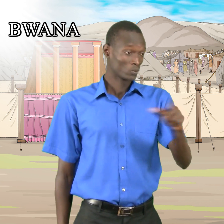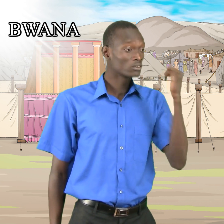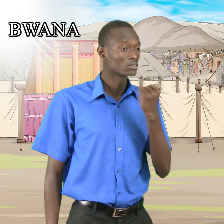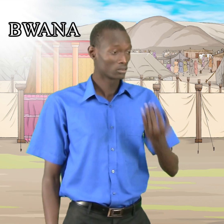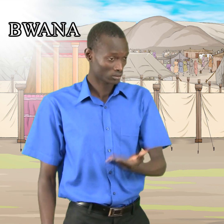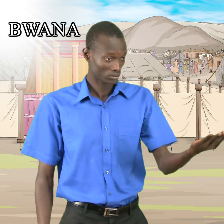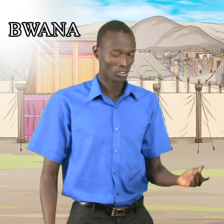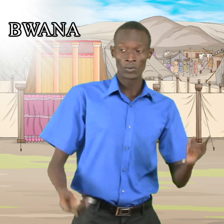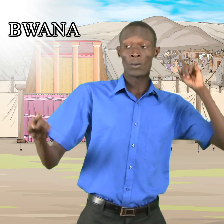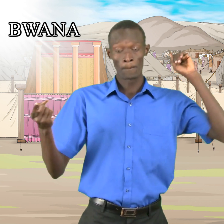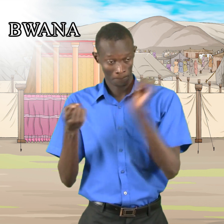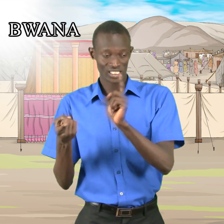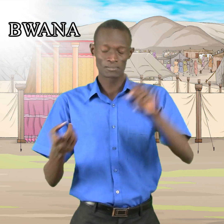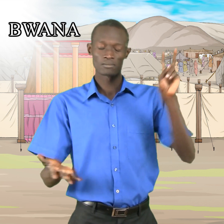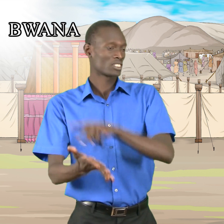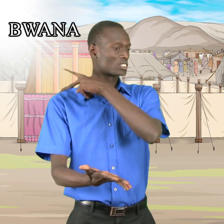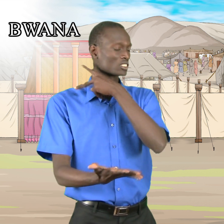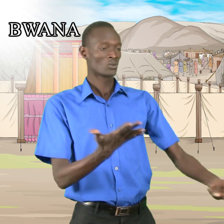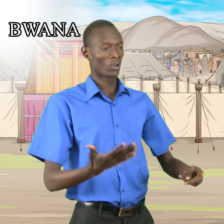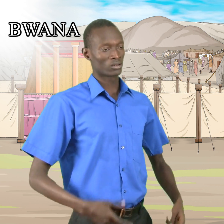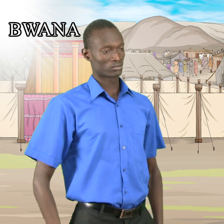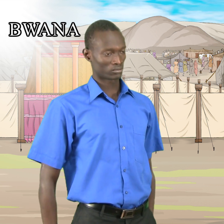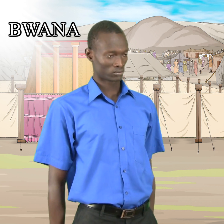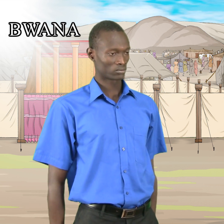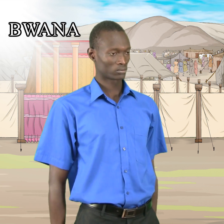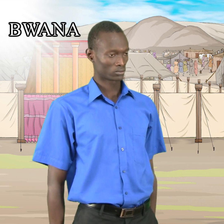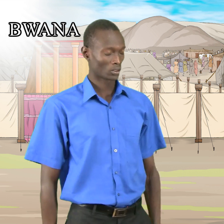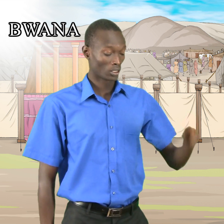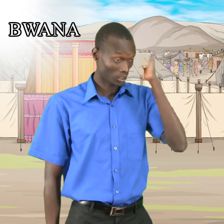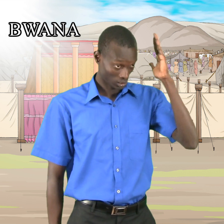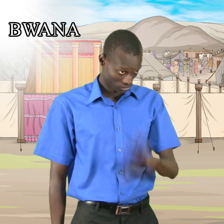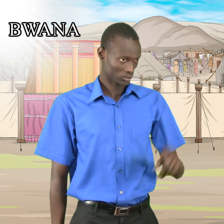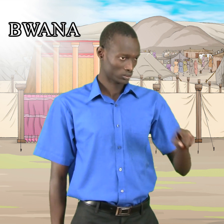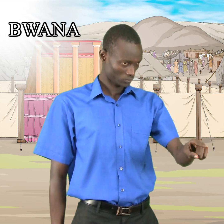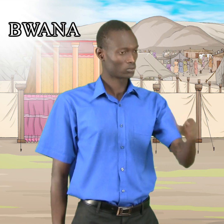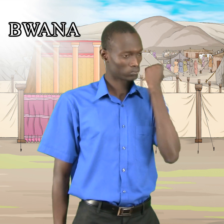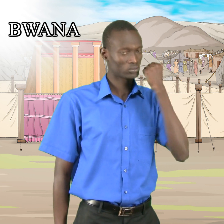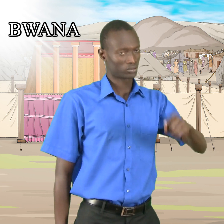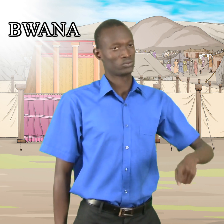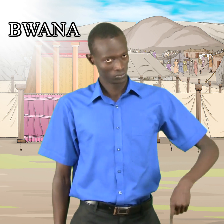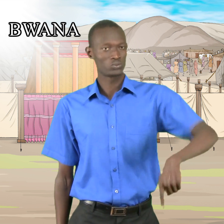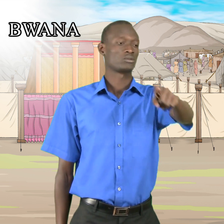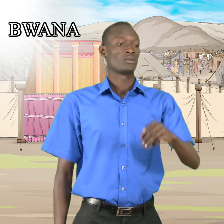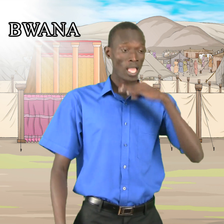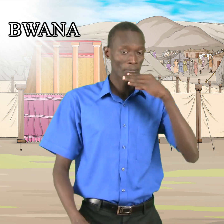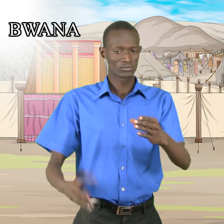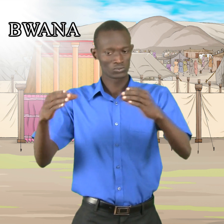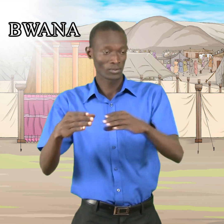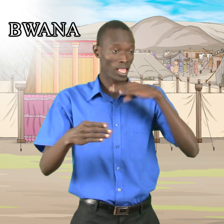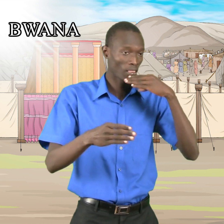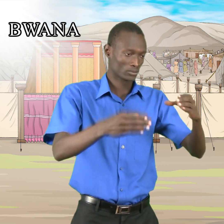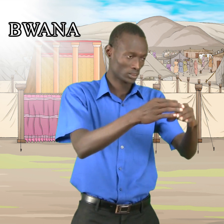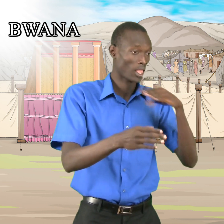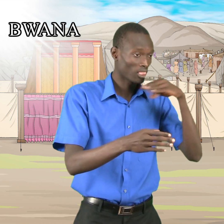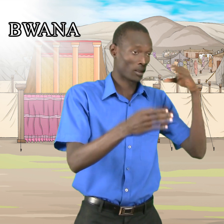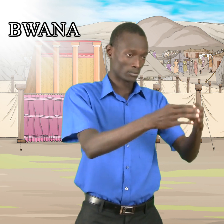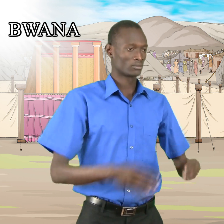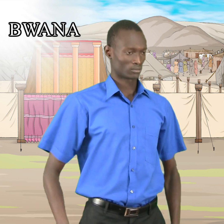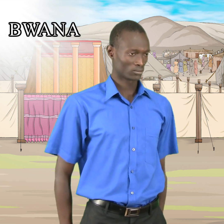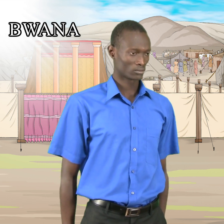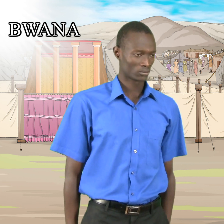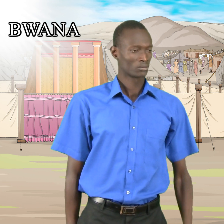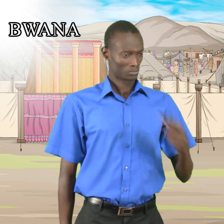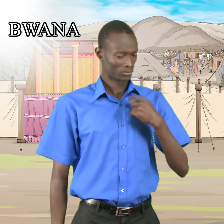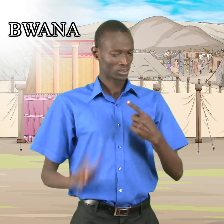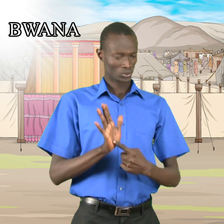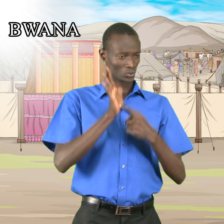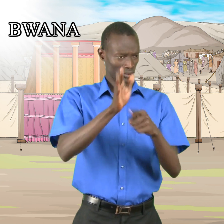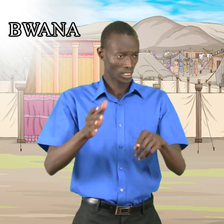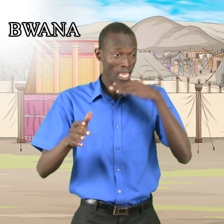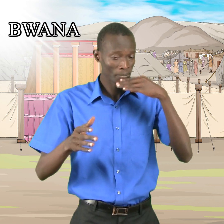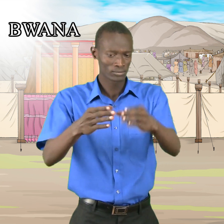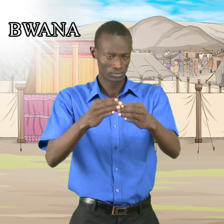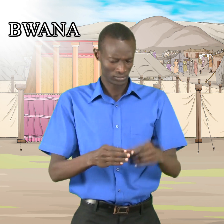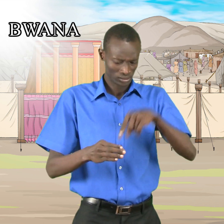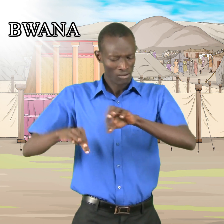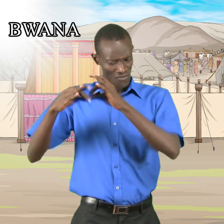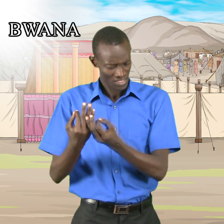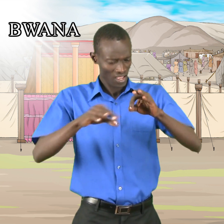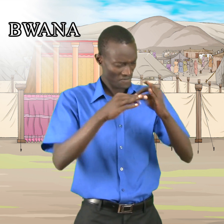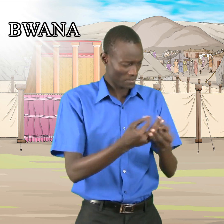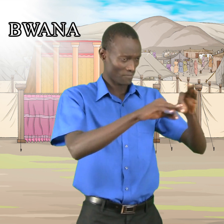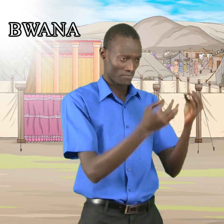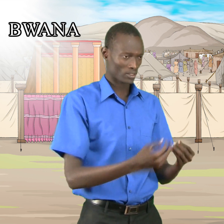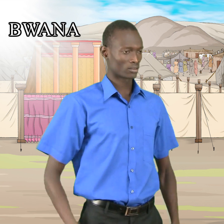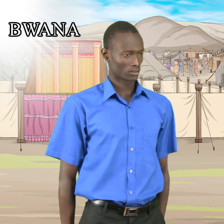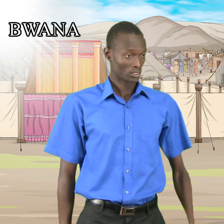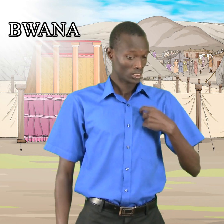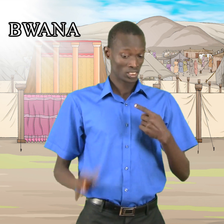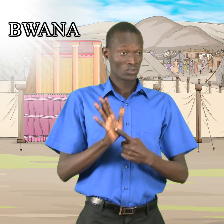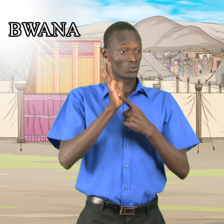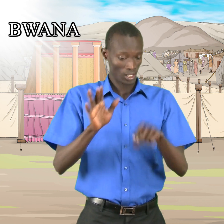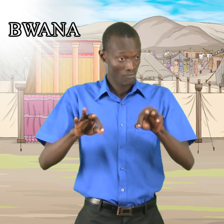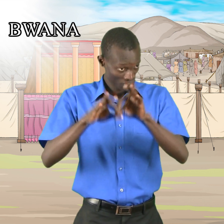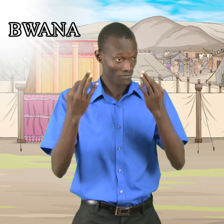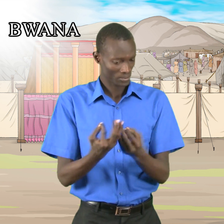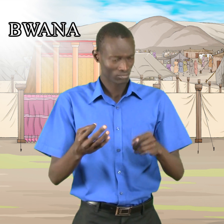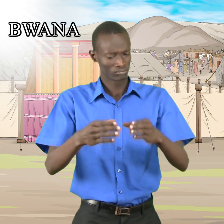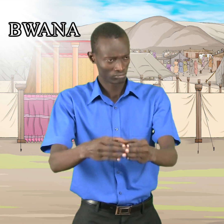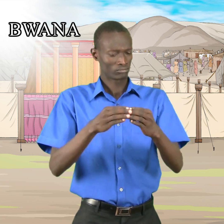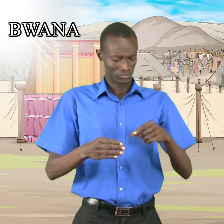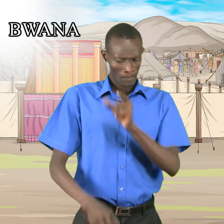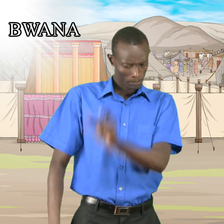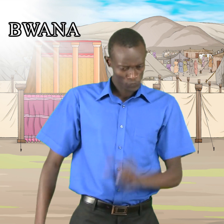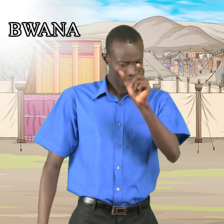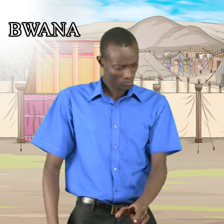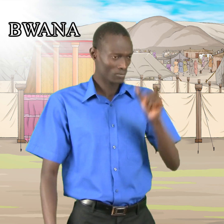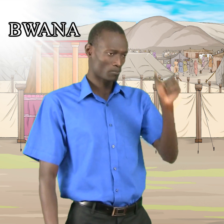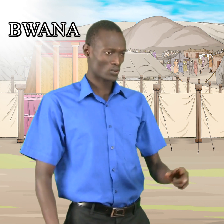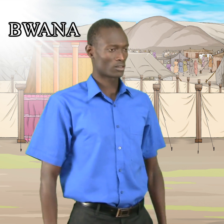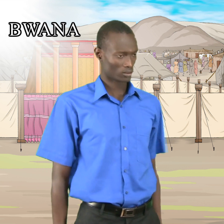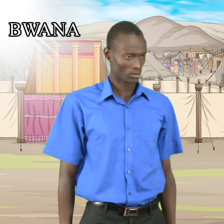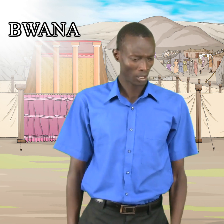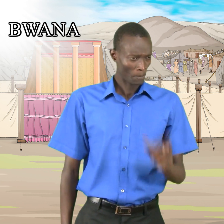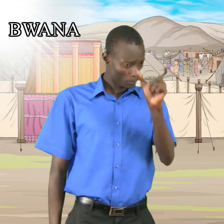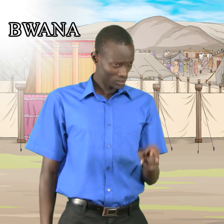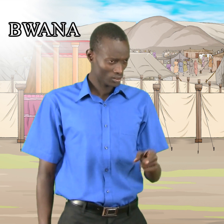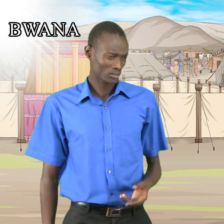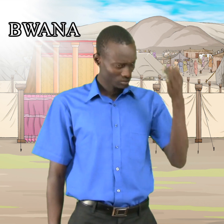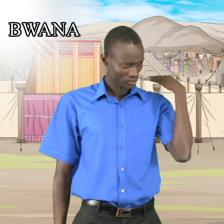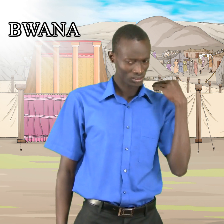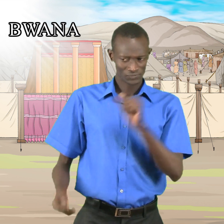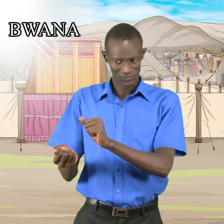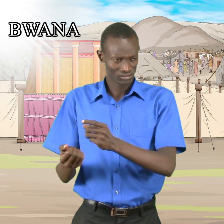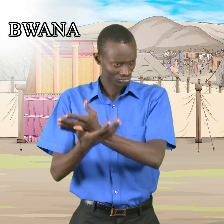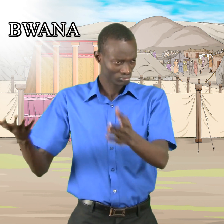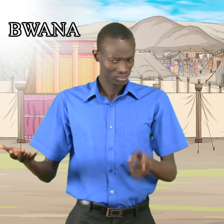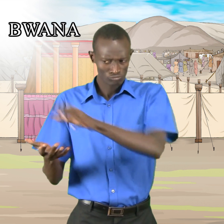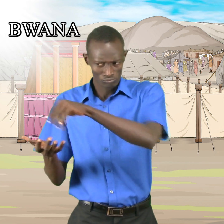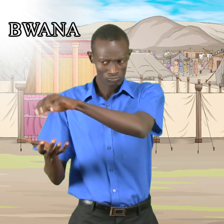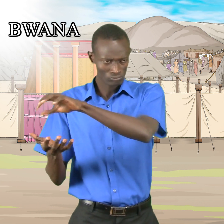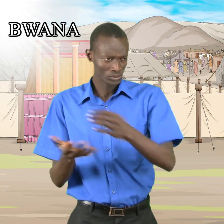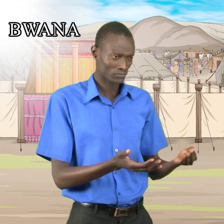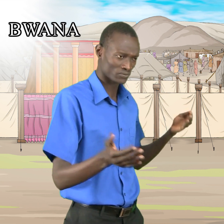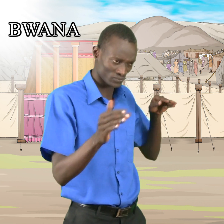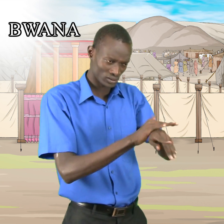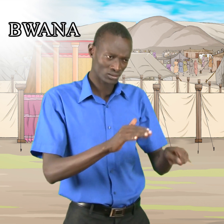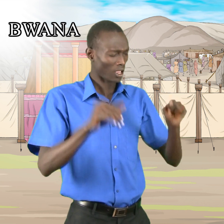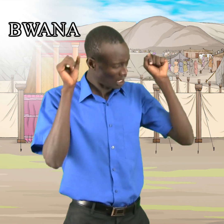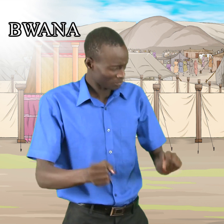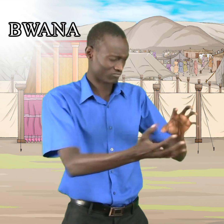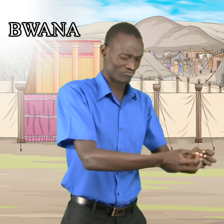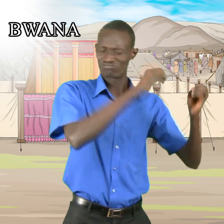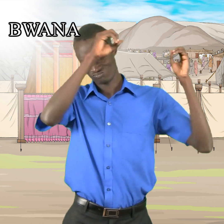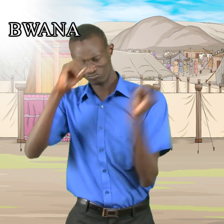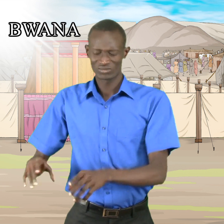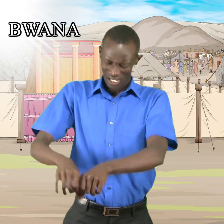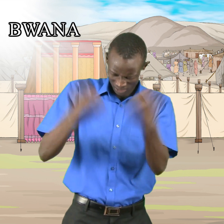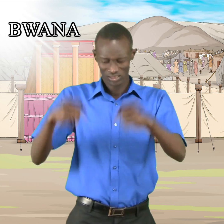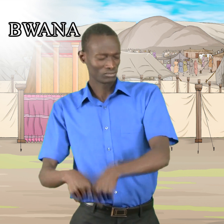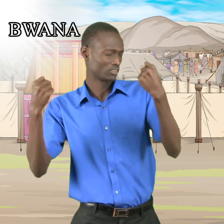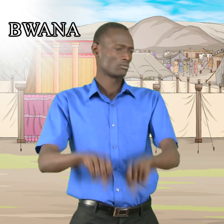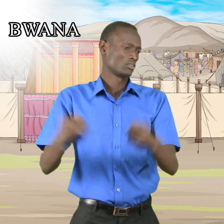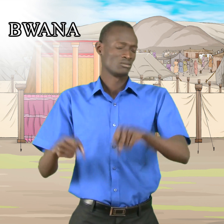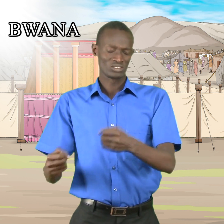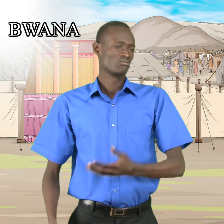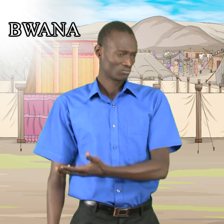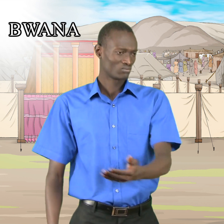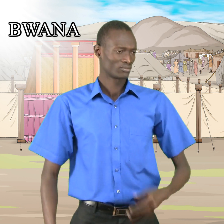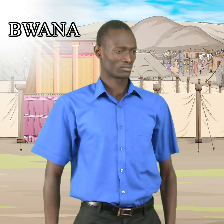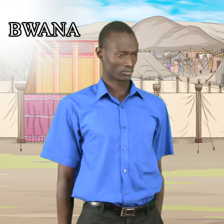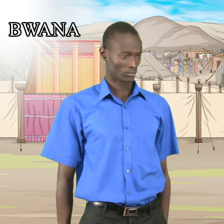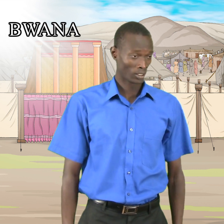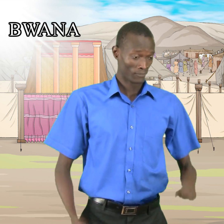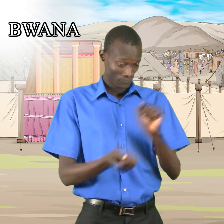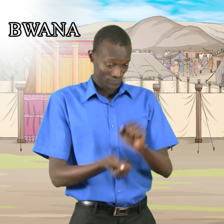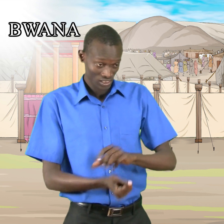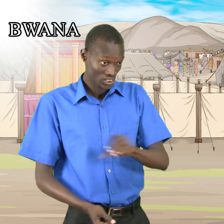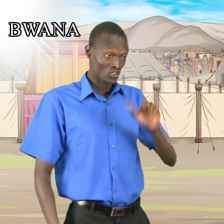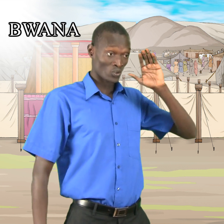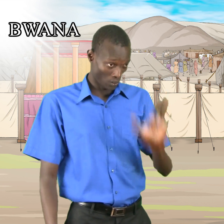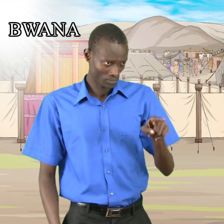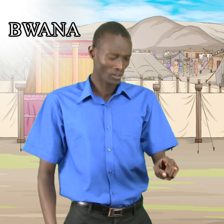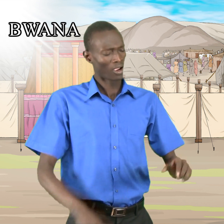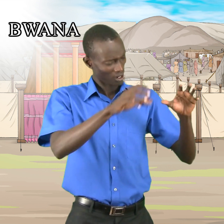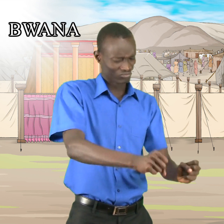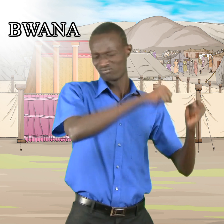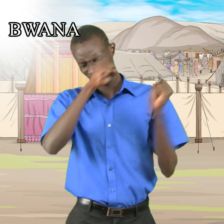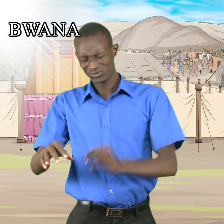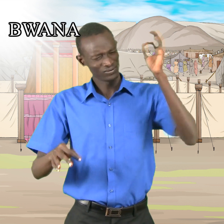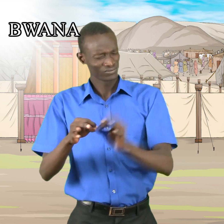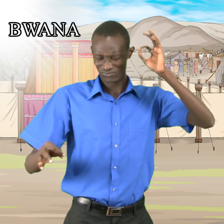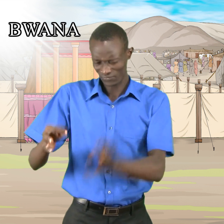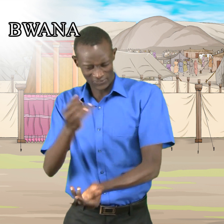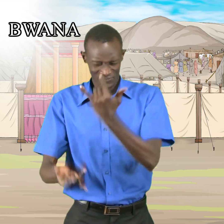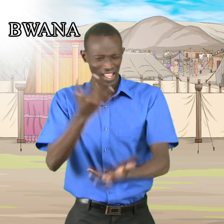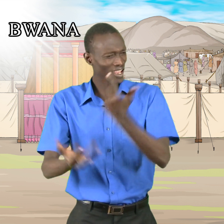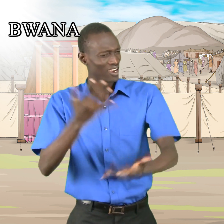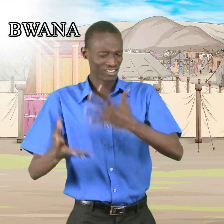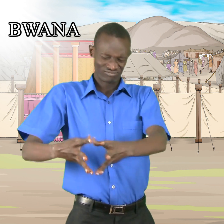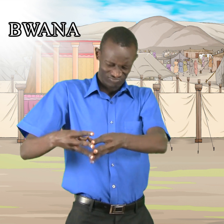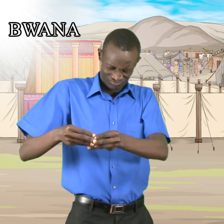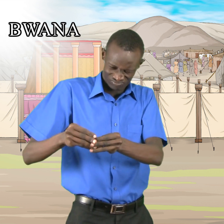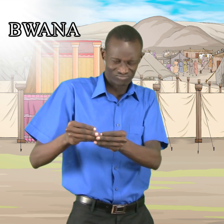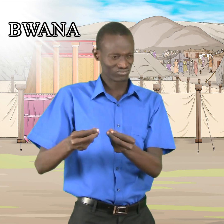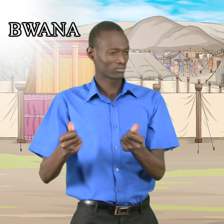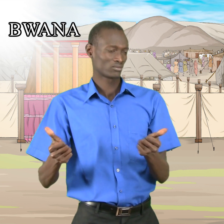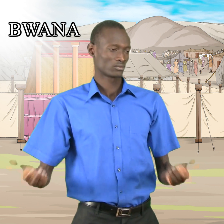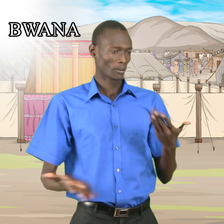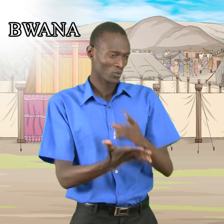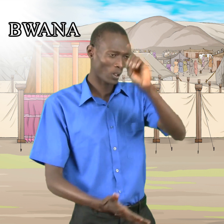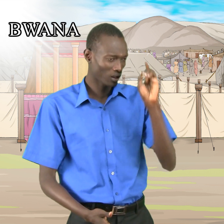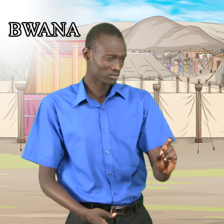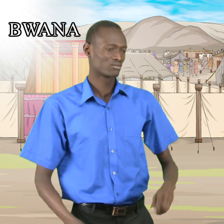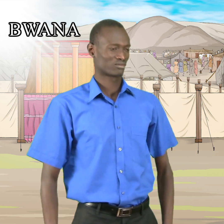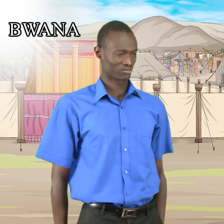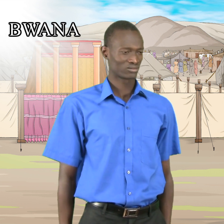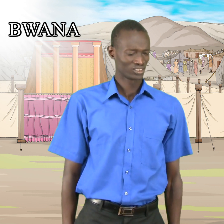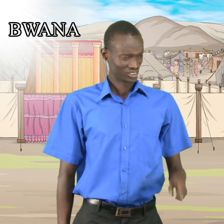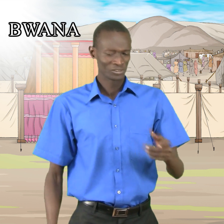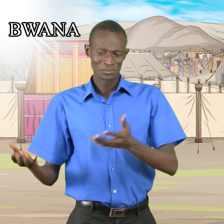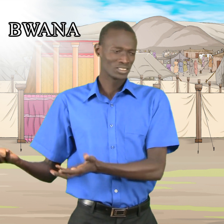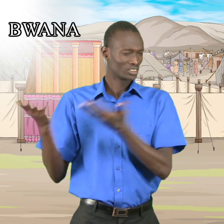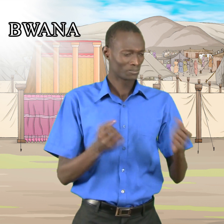In the morning you must present yourselves tribe by tribe. The tribe that the LORD selects shall come forward clan by clan, and the clan that the LORD selects shall come forward family by family, and the family that the LORD selects shall come forward man by man.